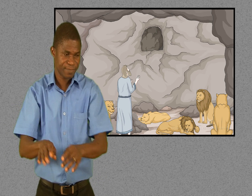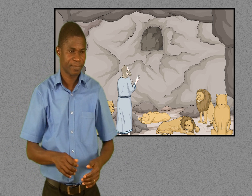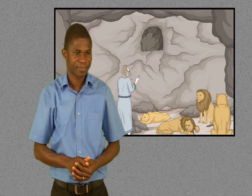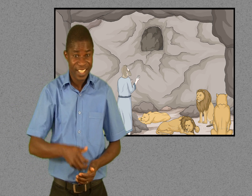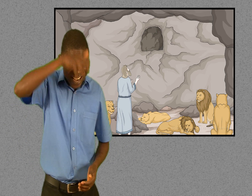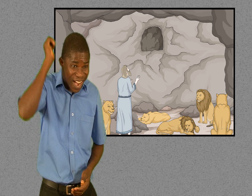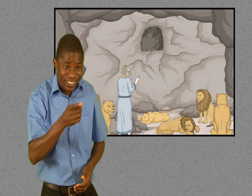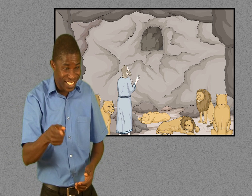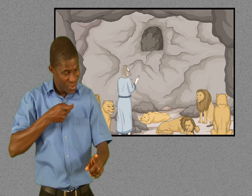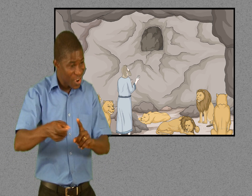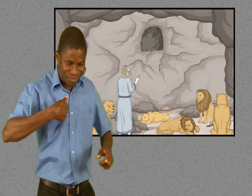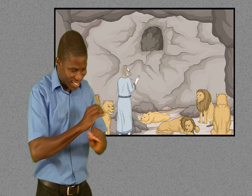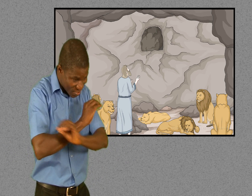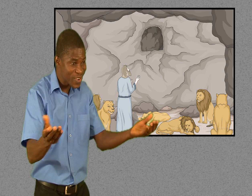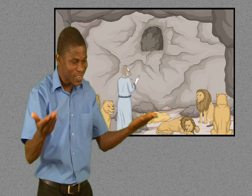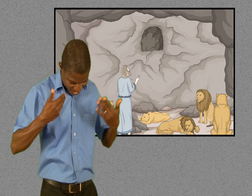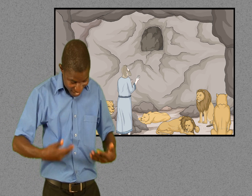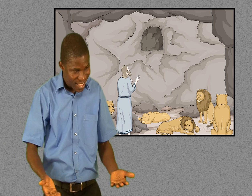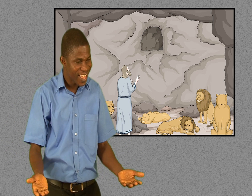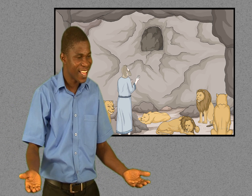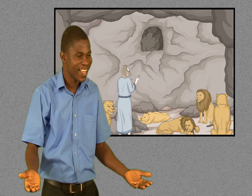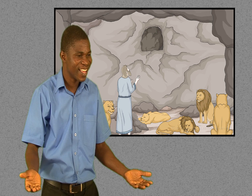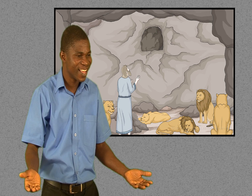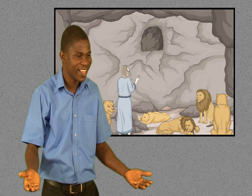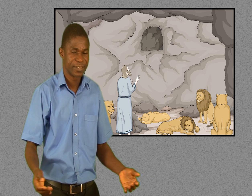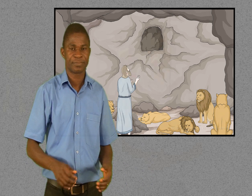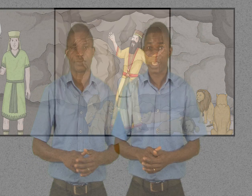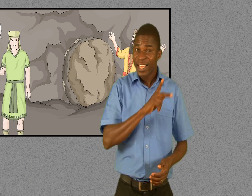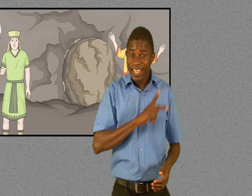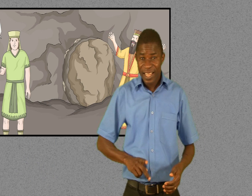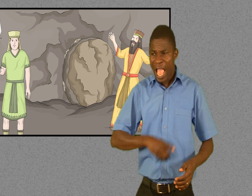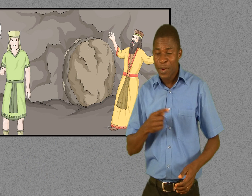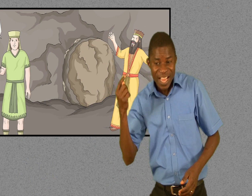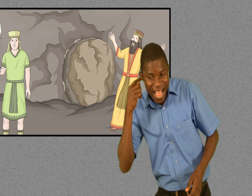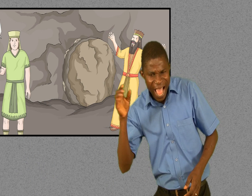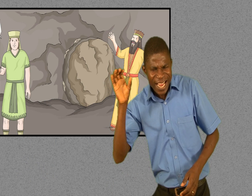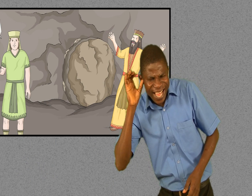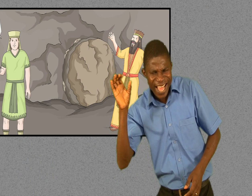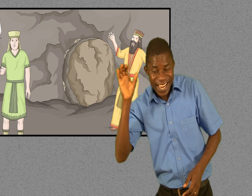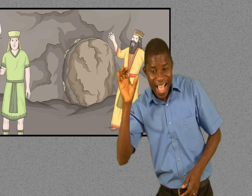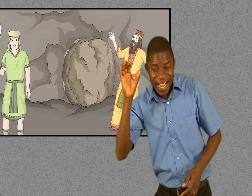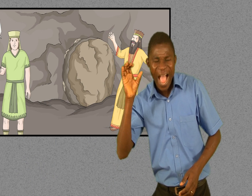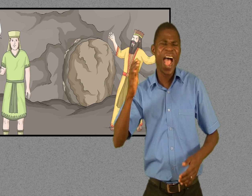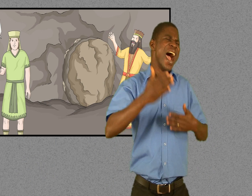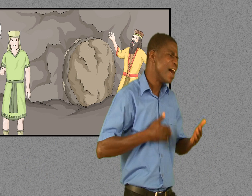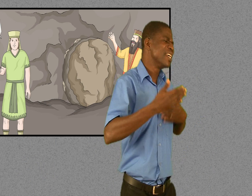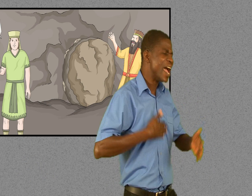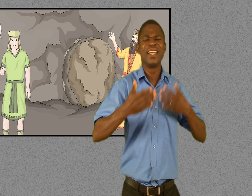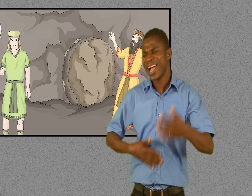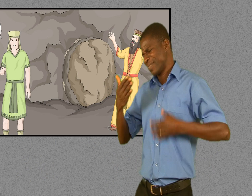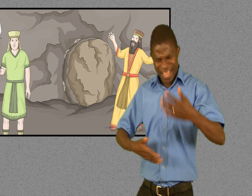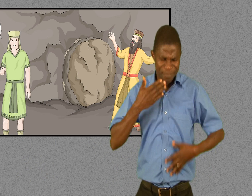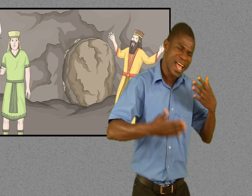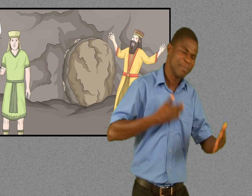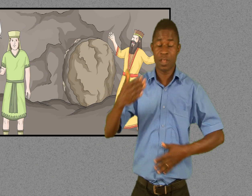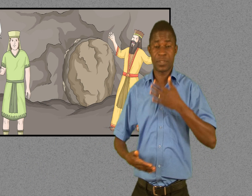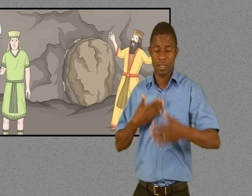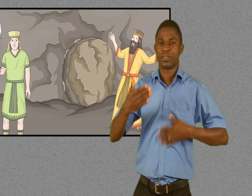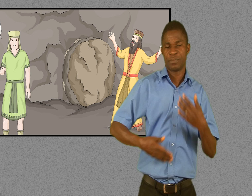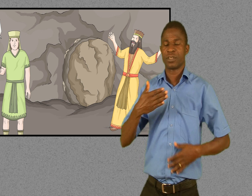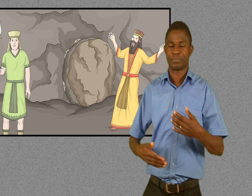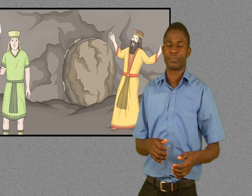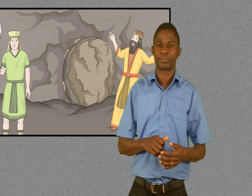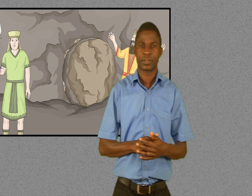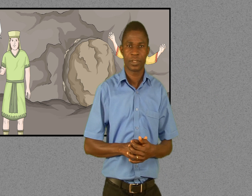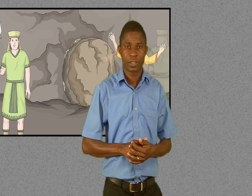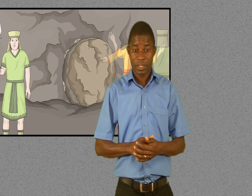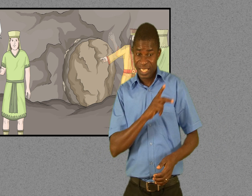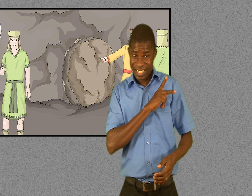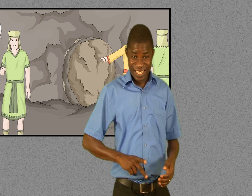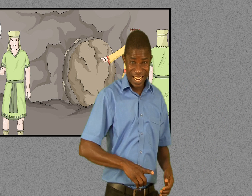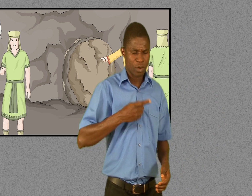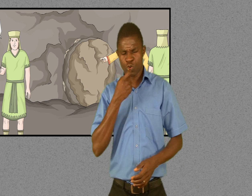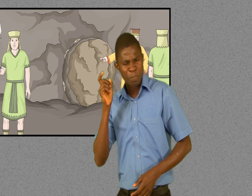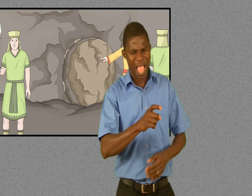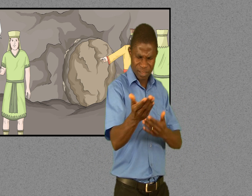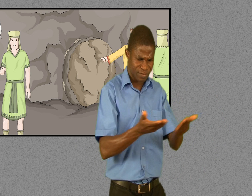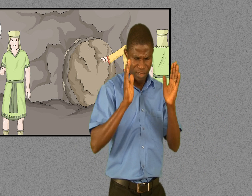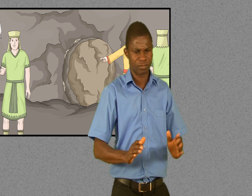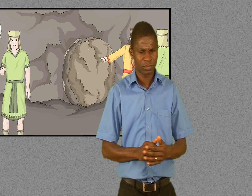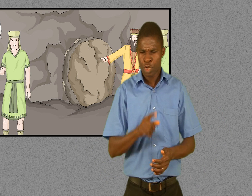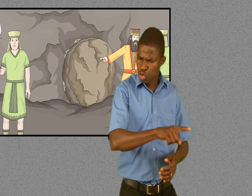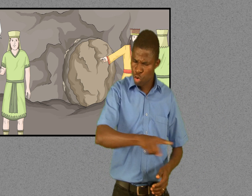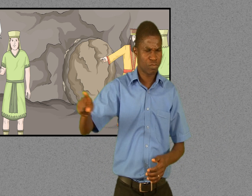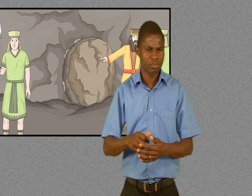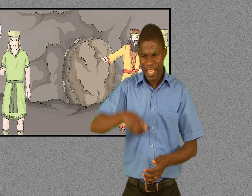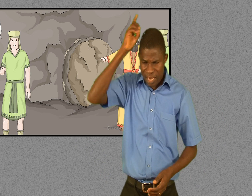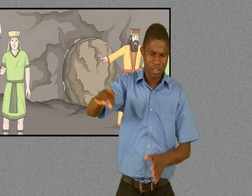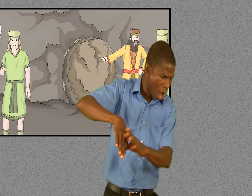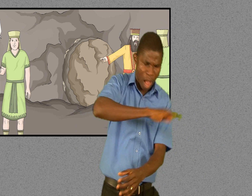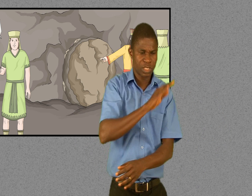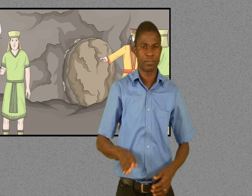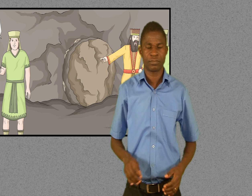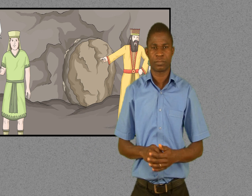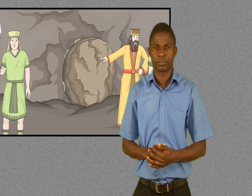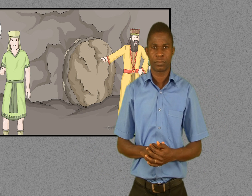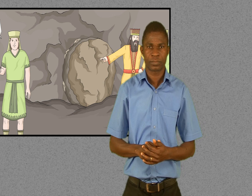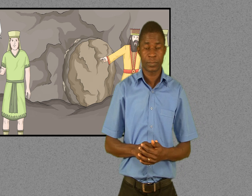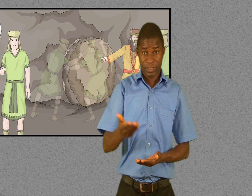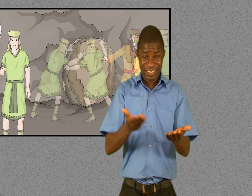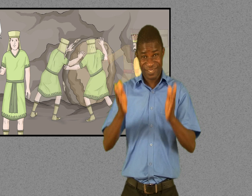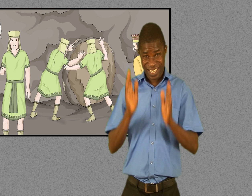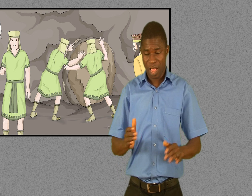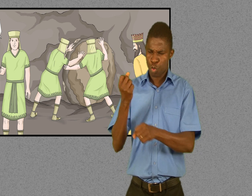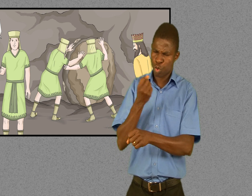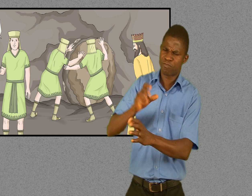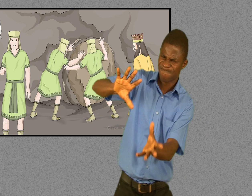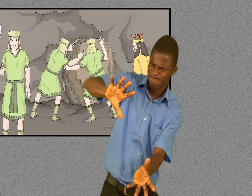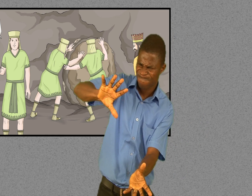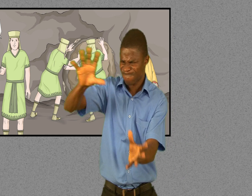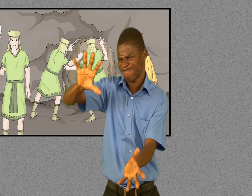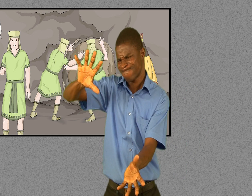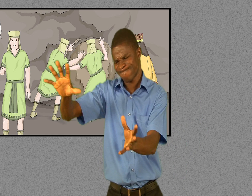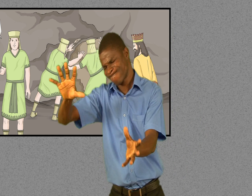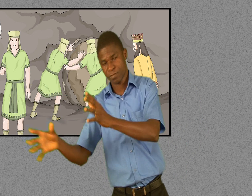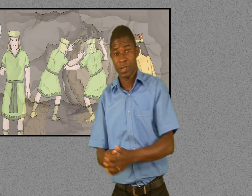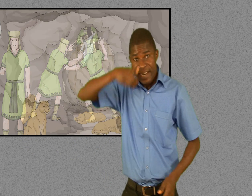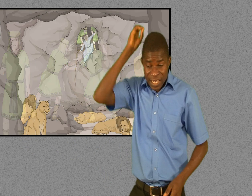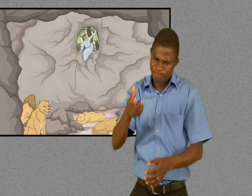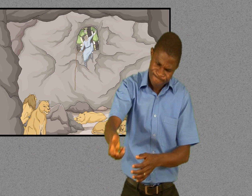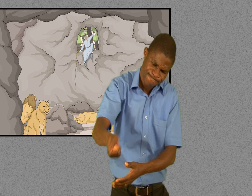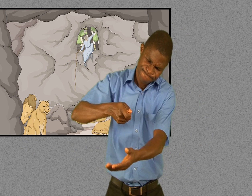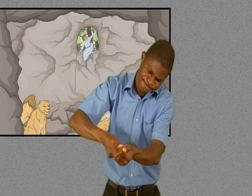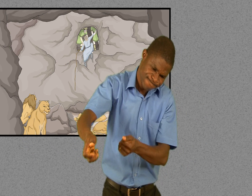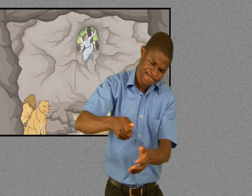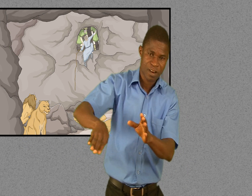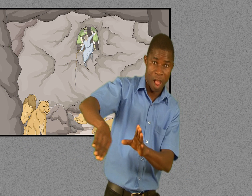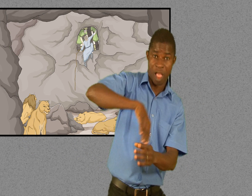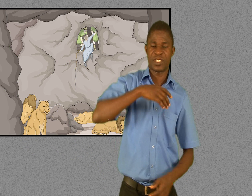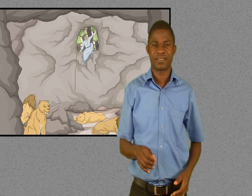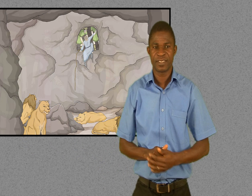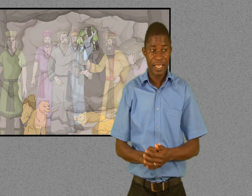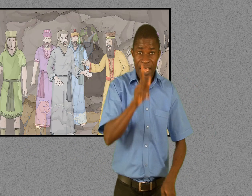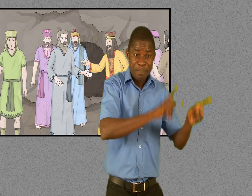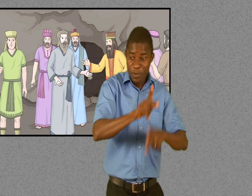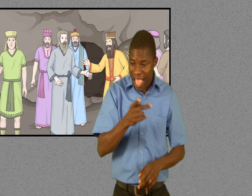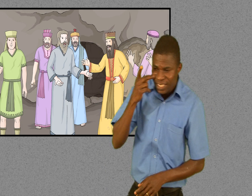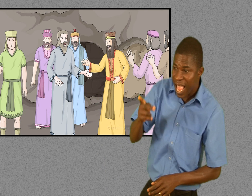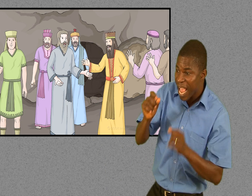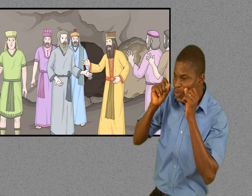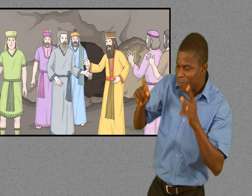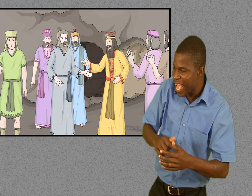The king was overjoyed and gave orders to lift Daniel out of the den, and when Daniel was lifted out of the den, no wounds whatsoever were found on him, because he had trusted in his God.